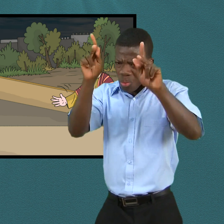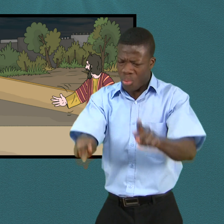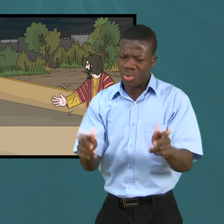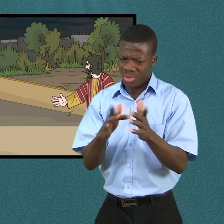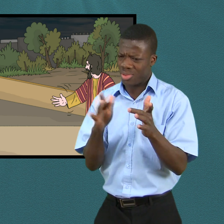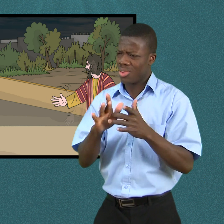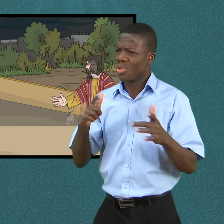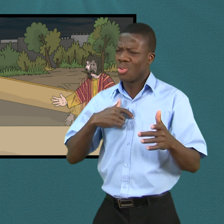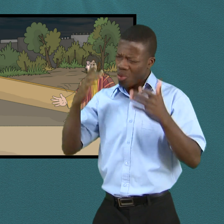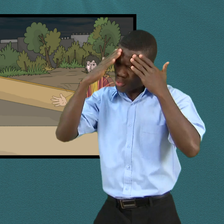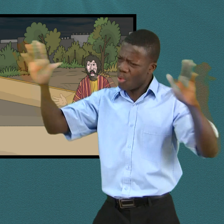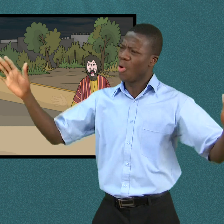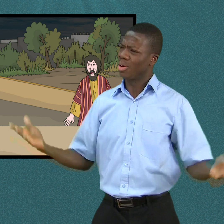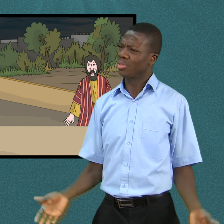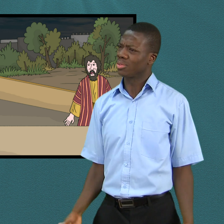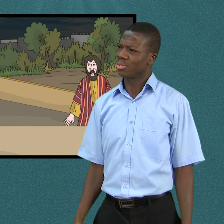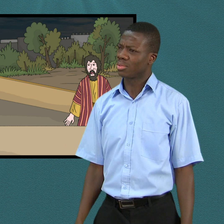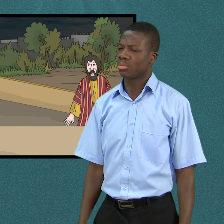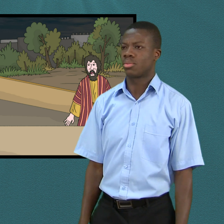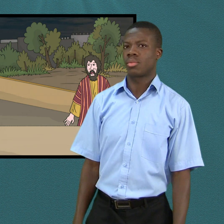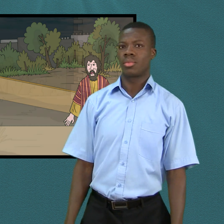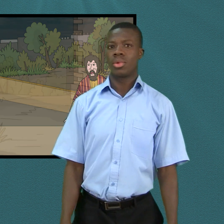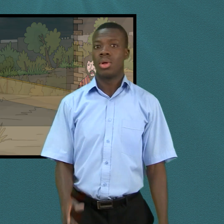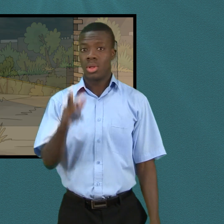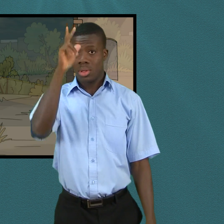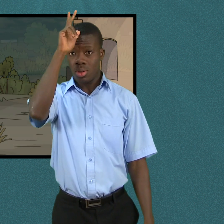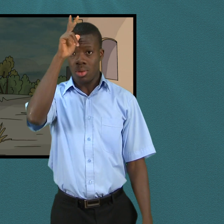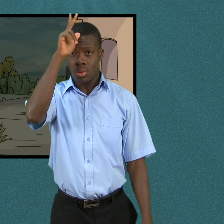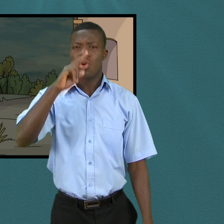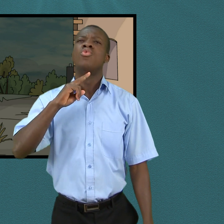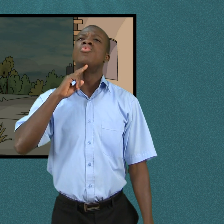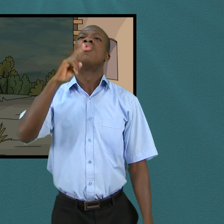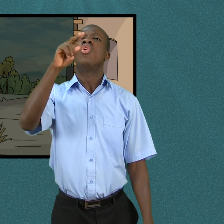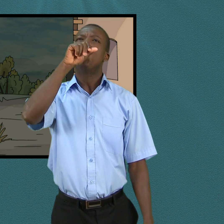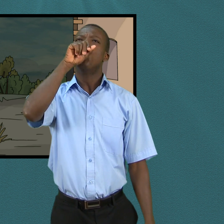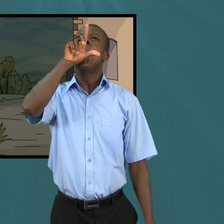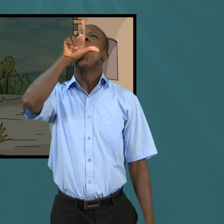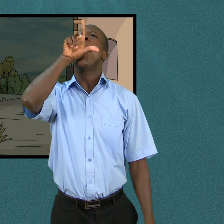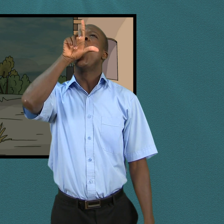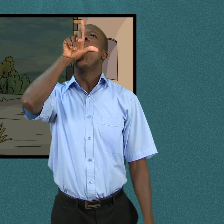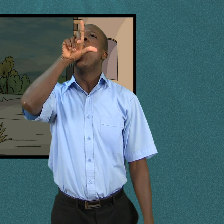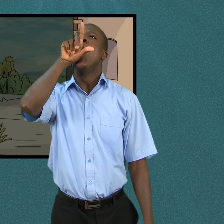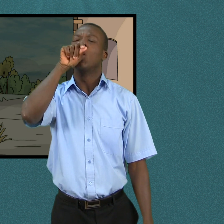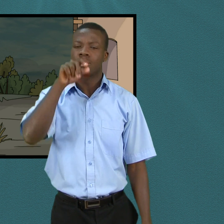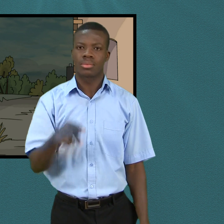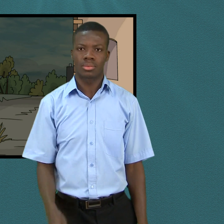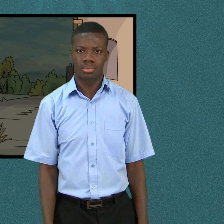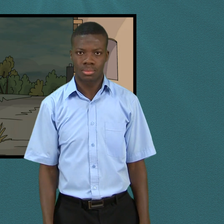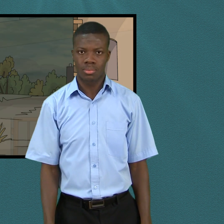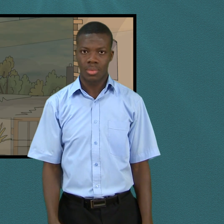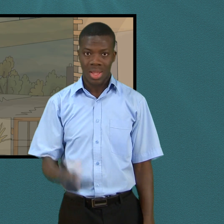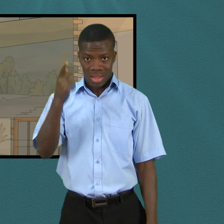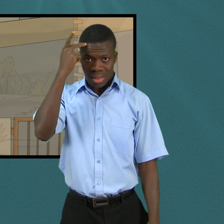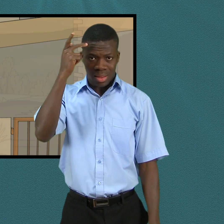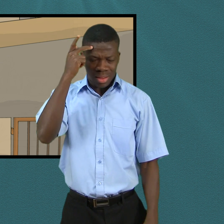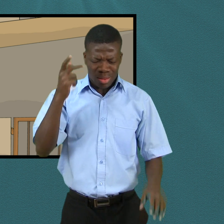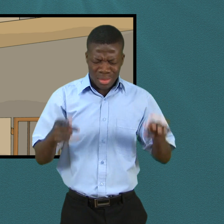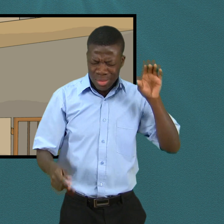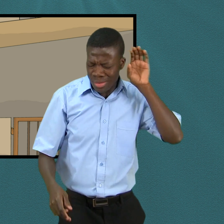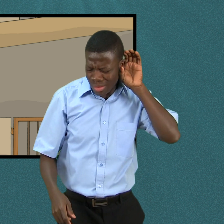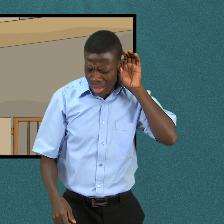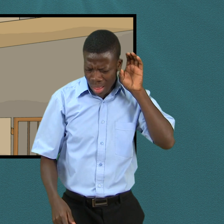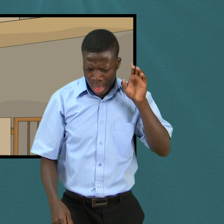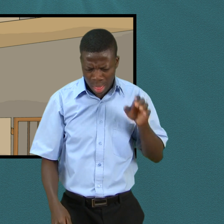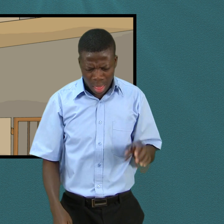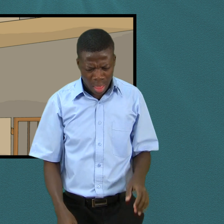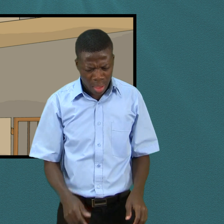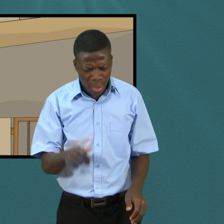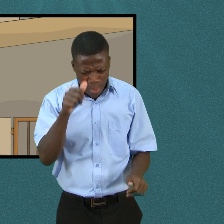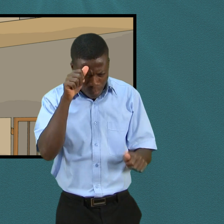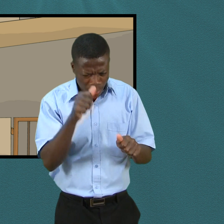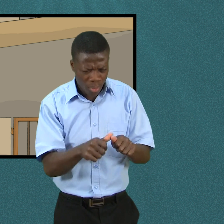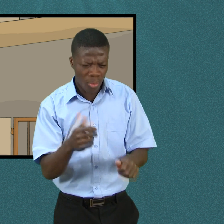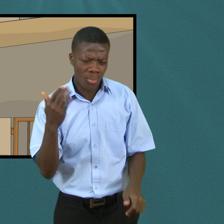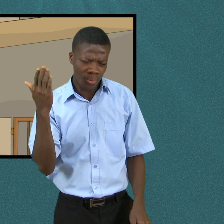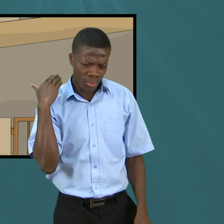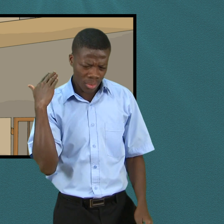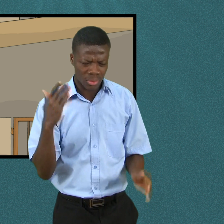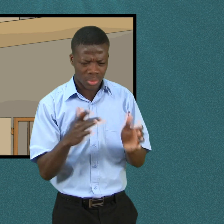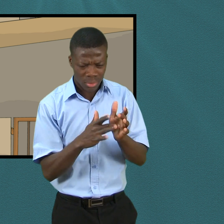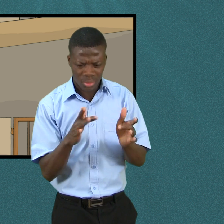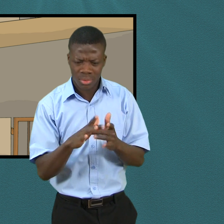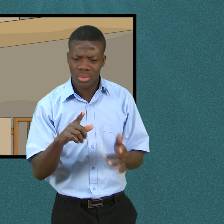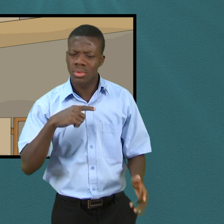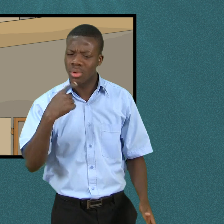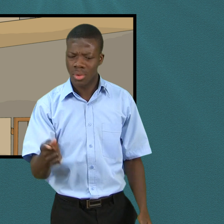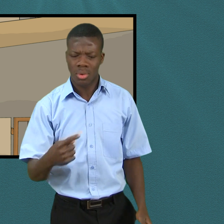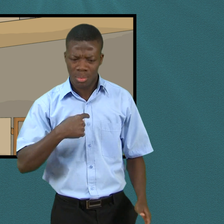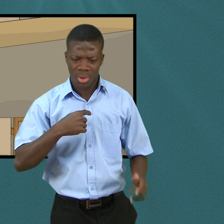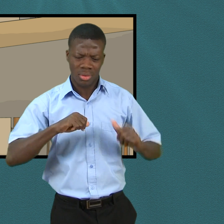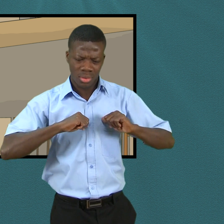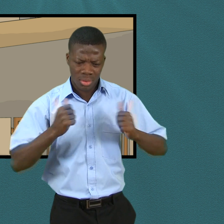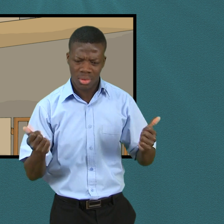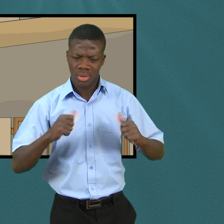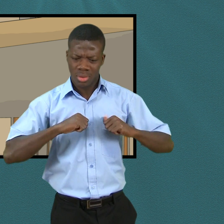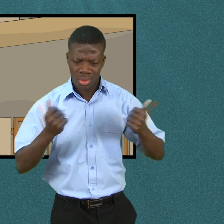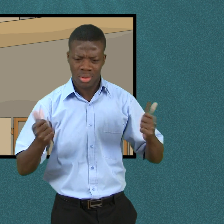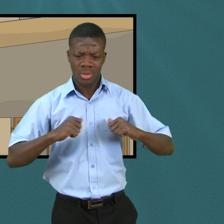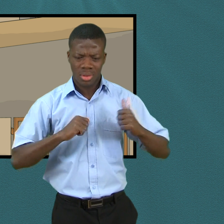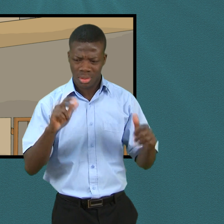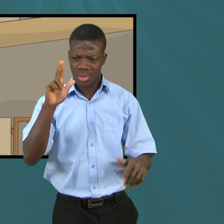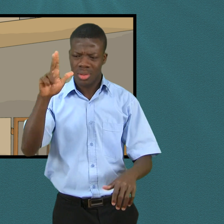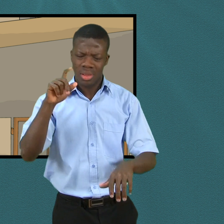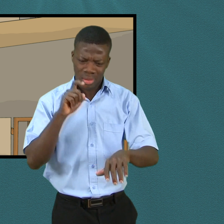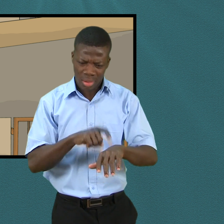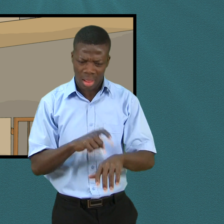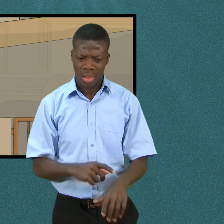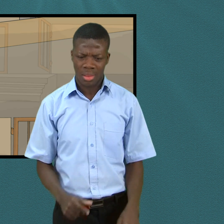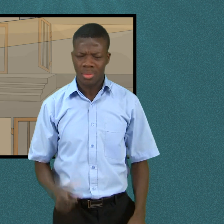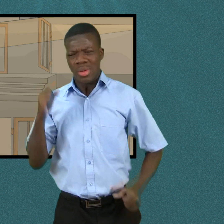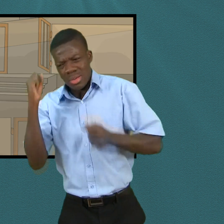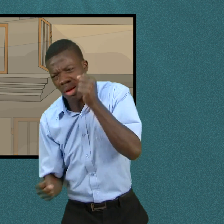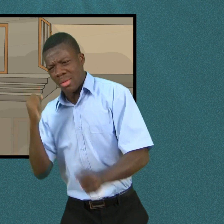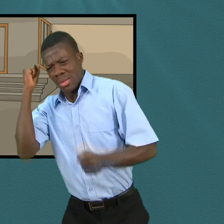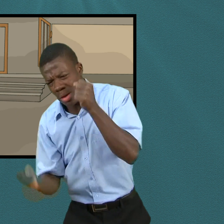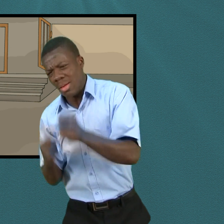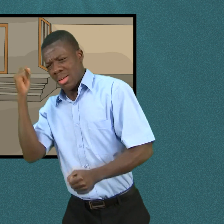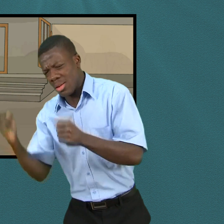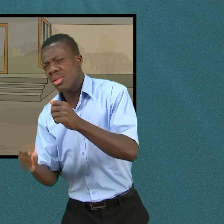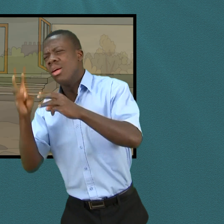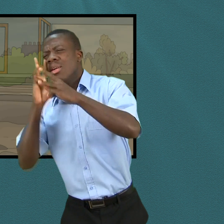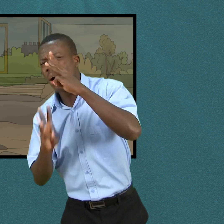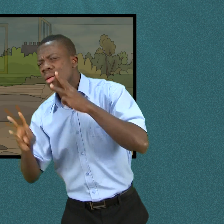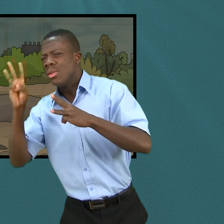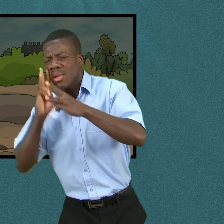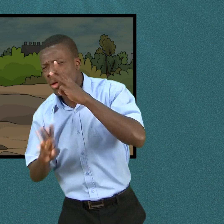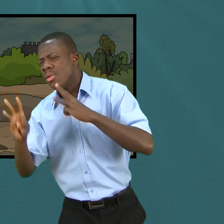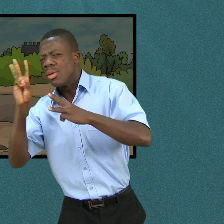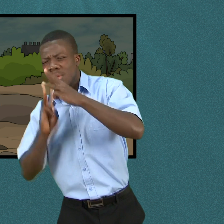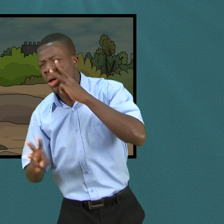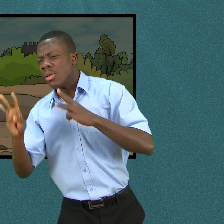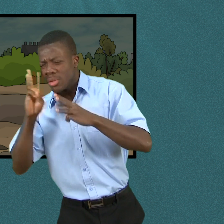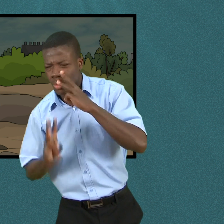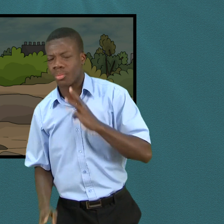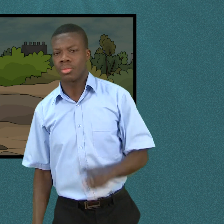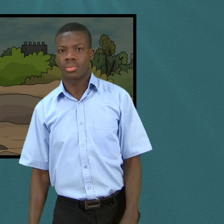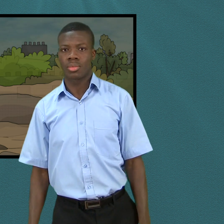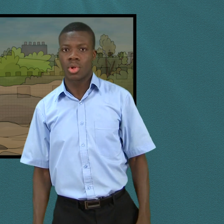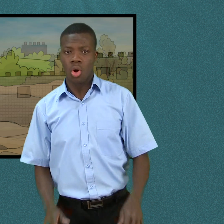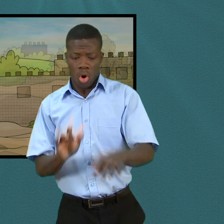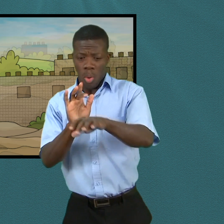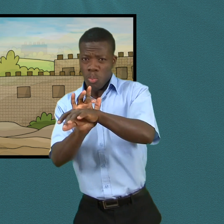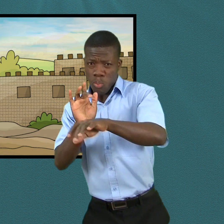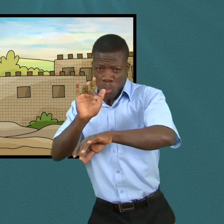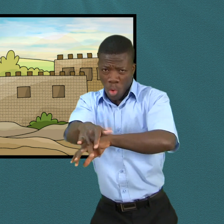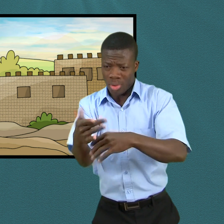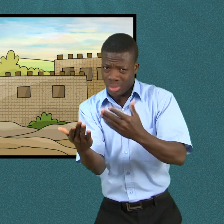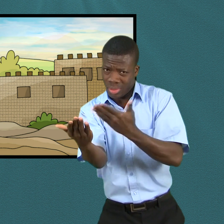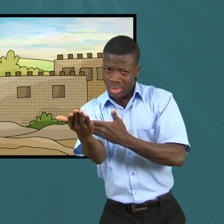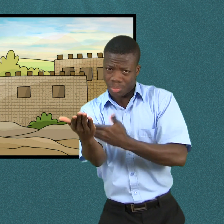And immediately a rooster crowed. Then Peter remembered the word that Jesus had spoken: “Before the rooster crows, you will deny Me three times.” And he went outside and wept bitterly.